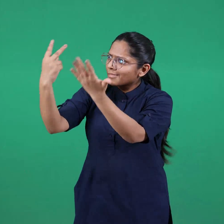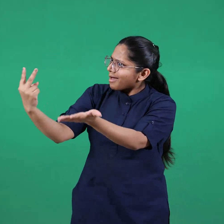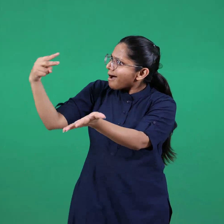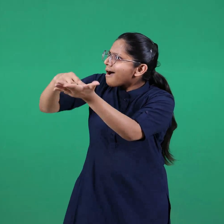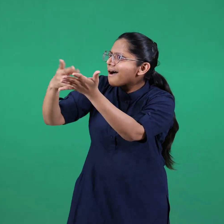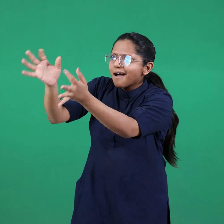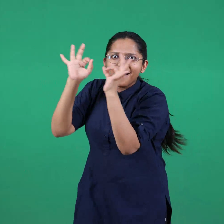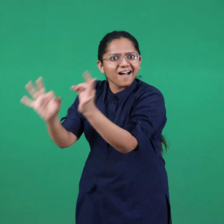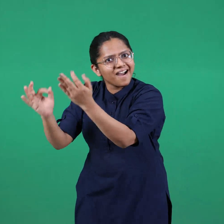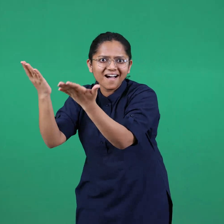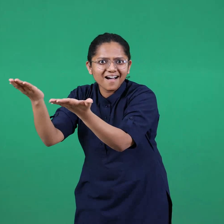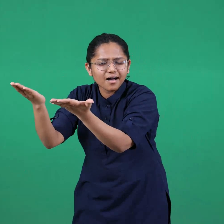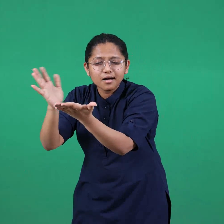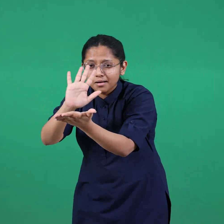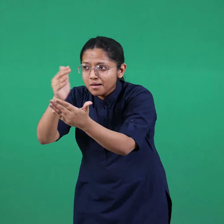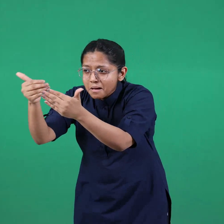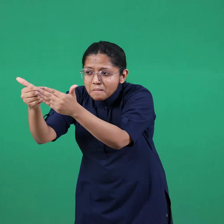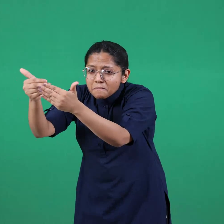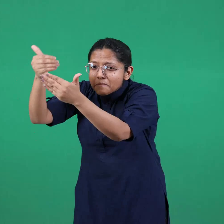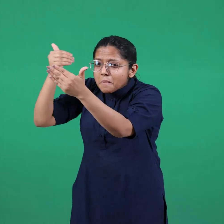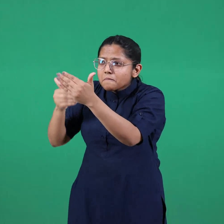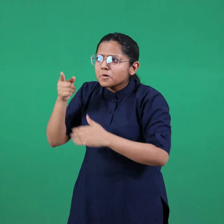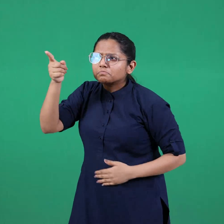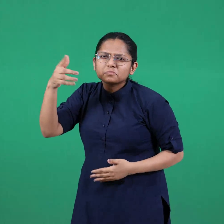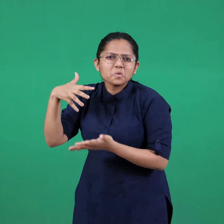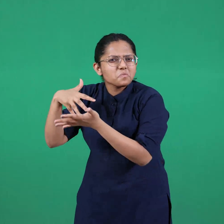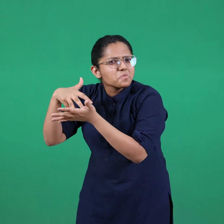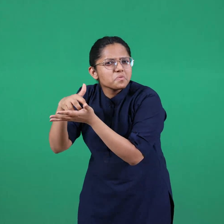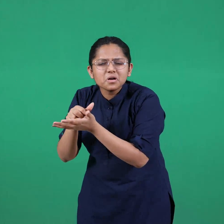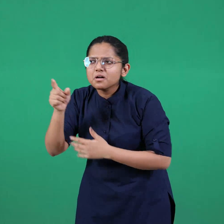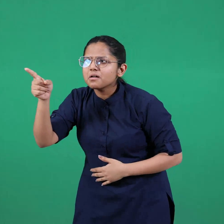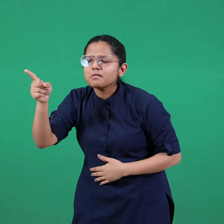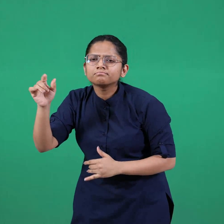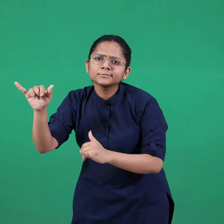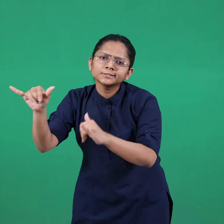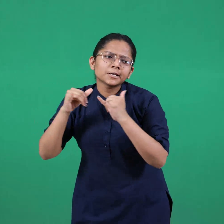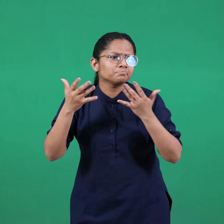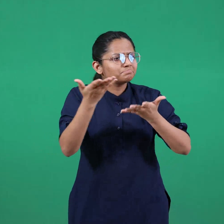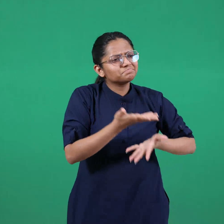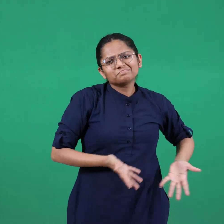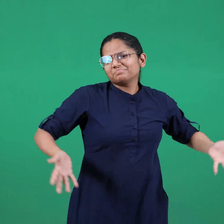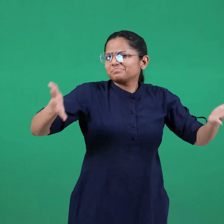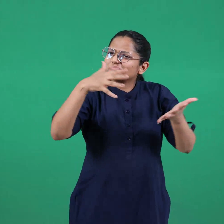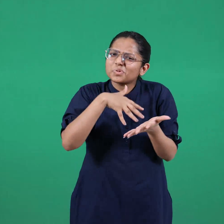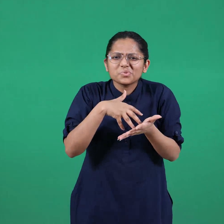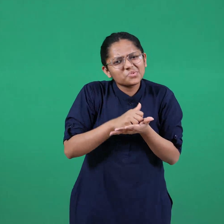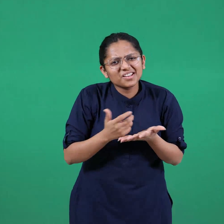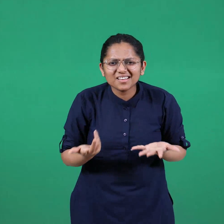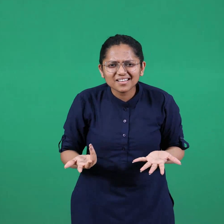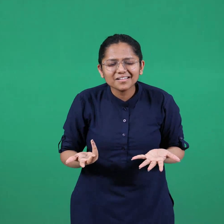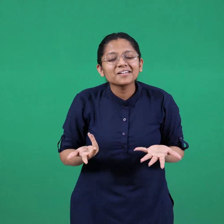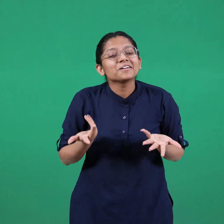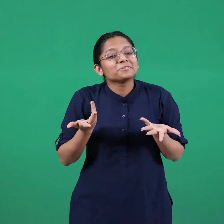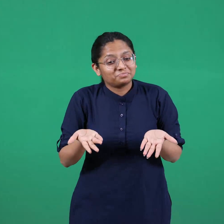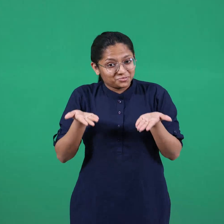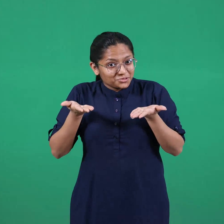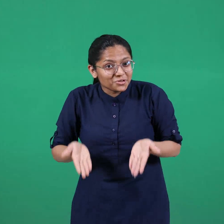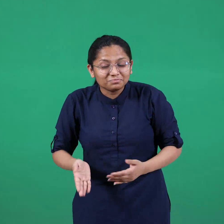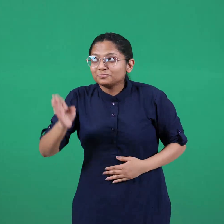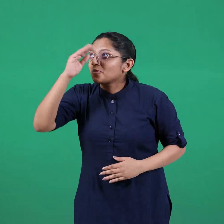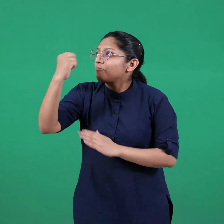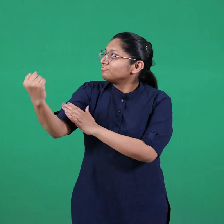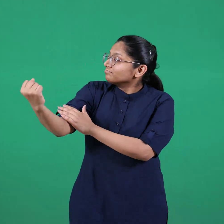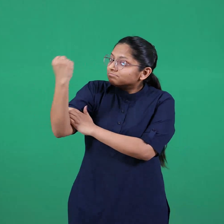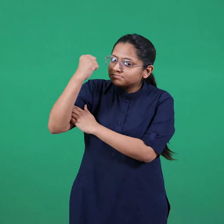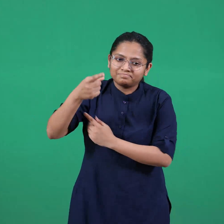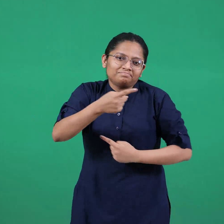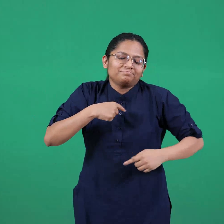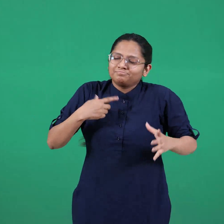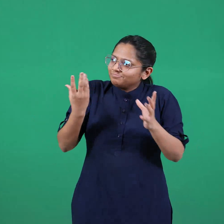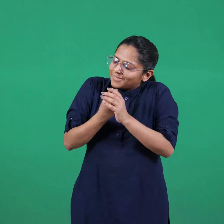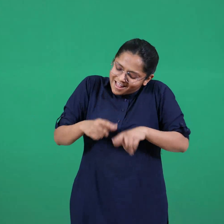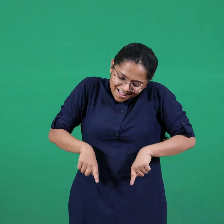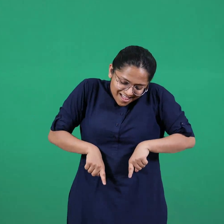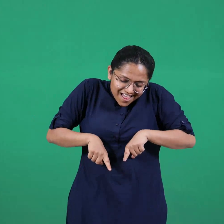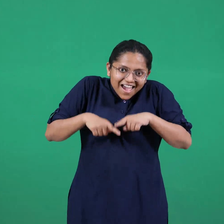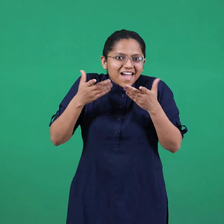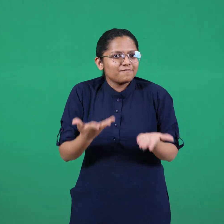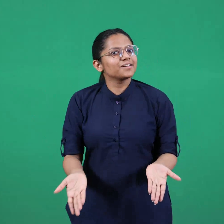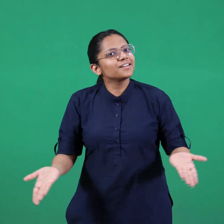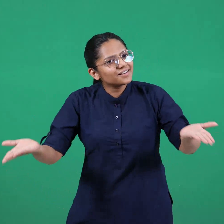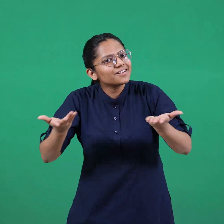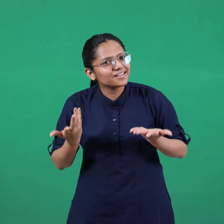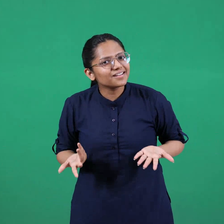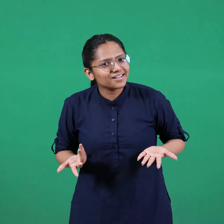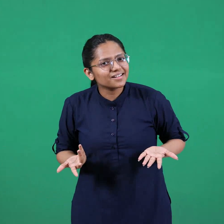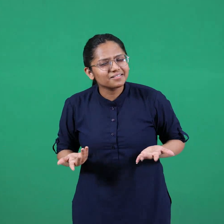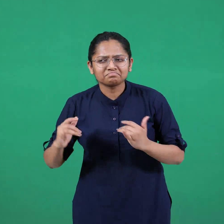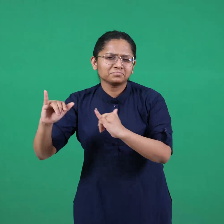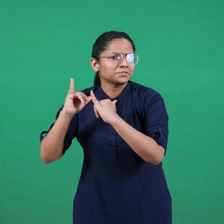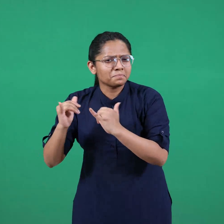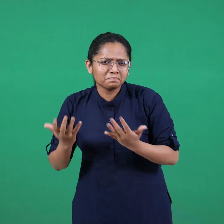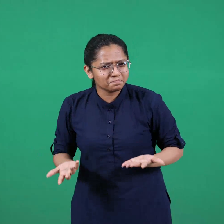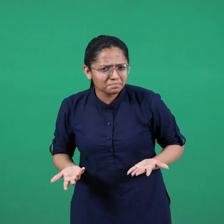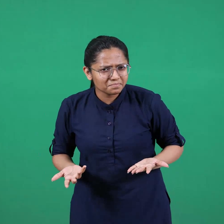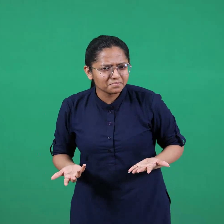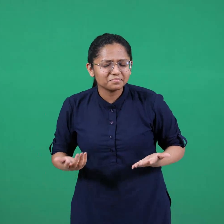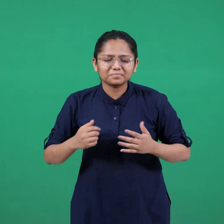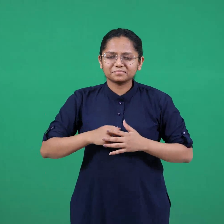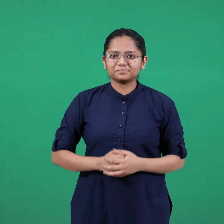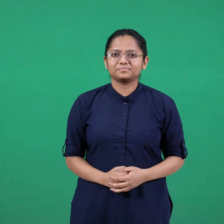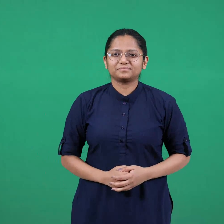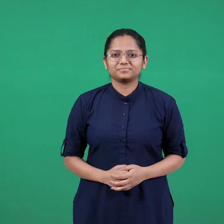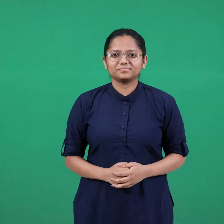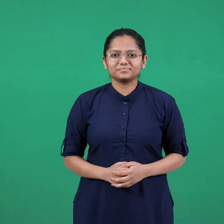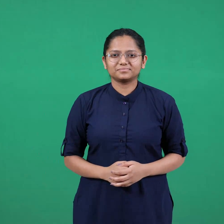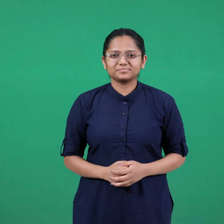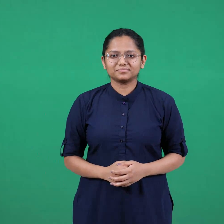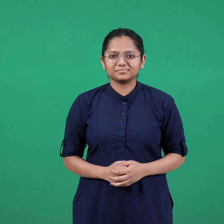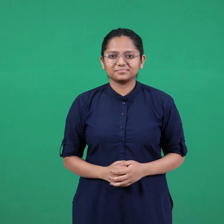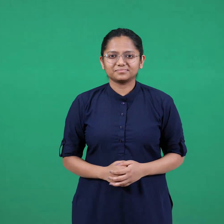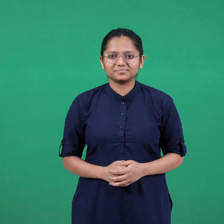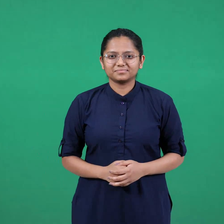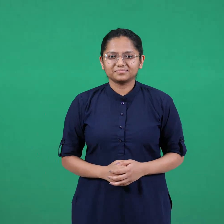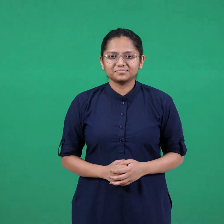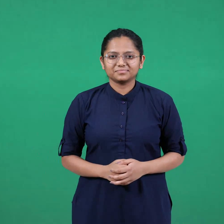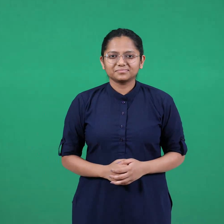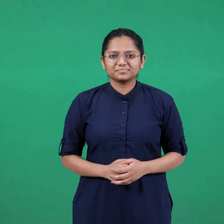And though we are weak in Him, yet by God's power we will live with Him to serve you.